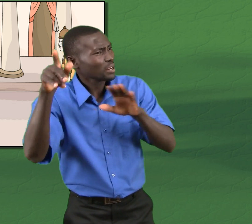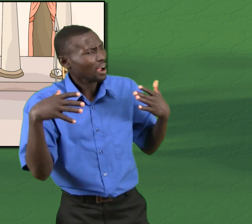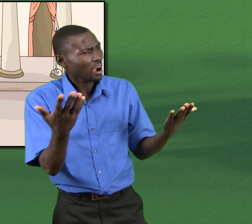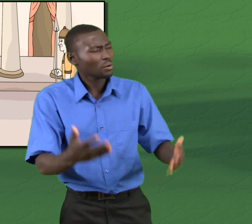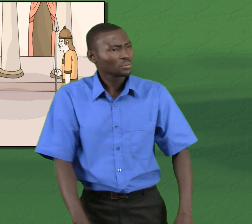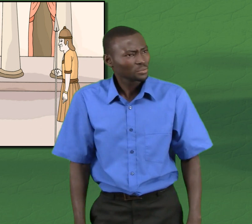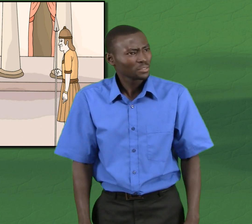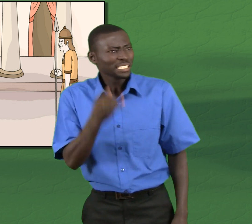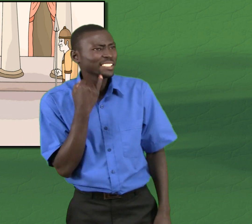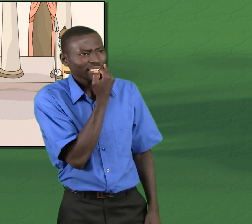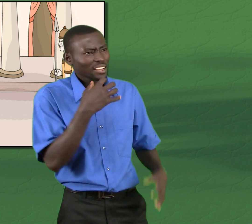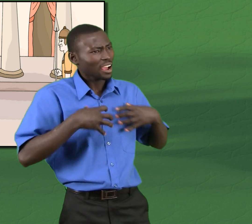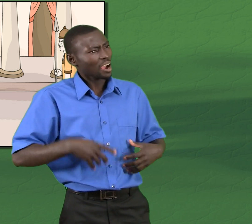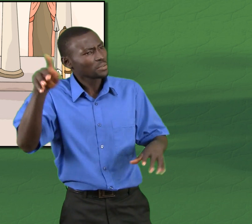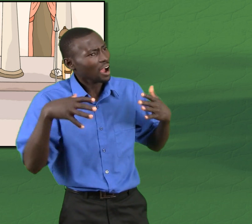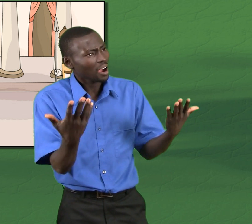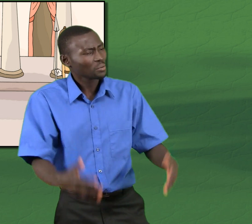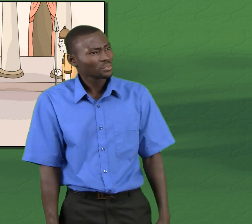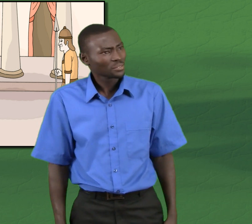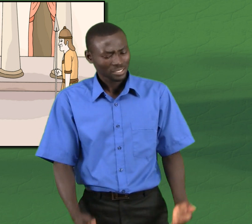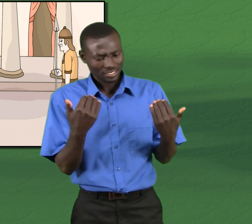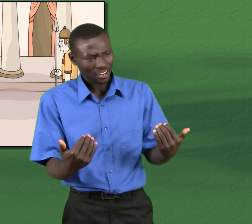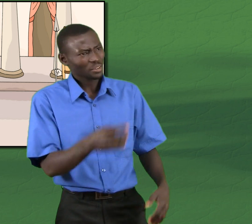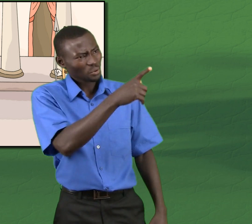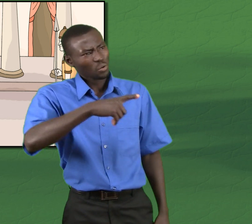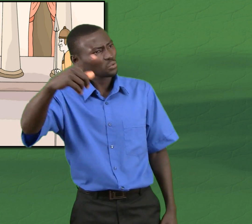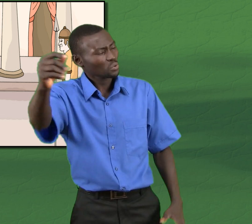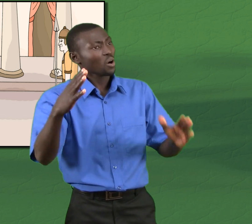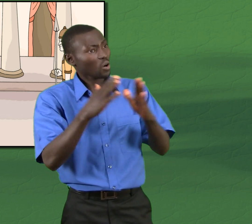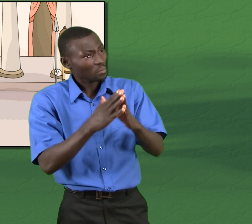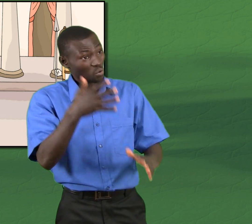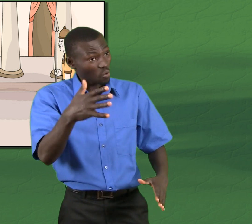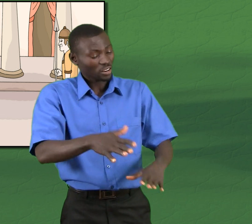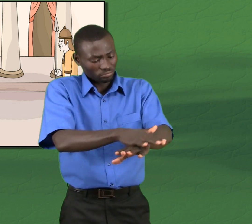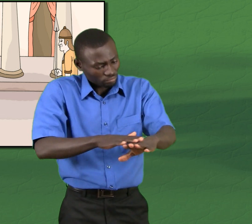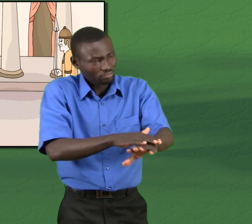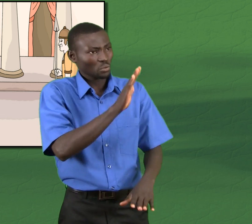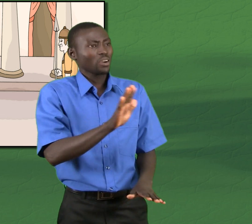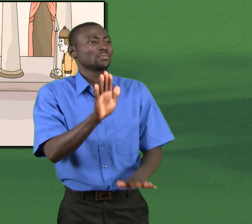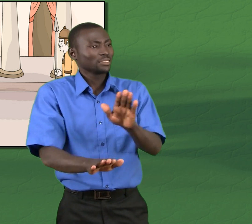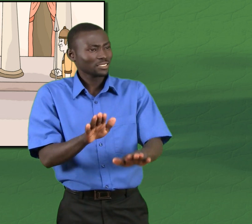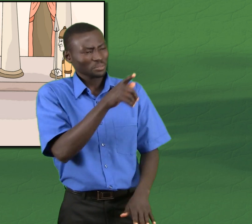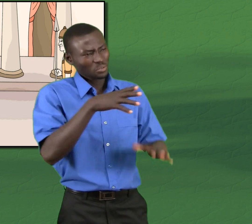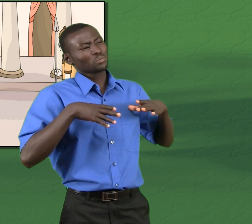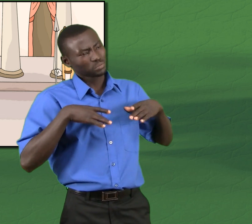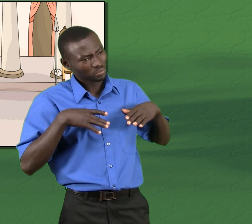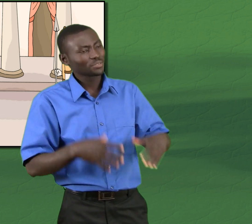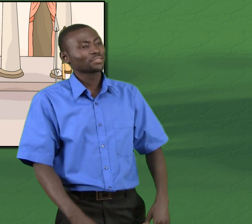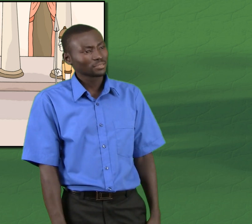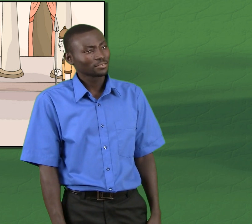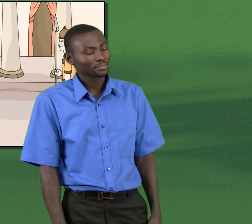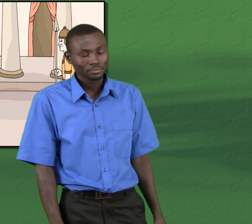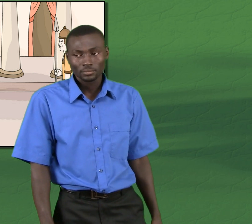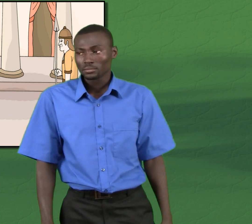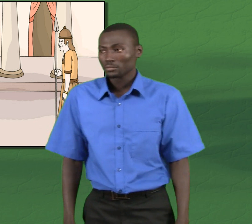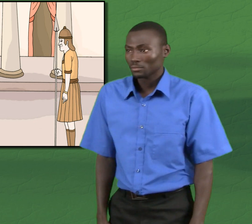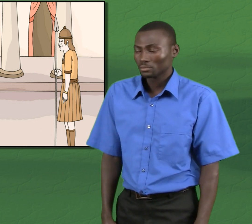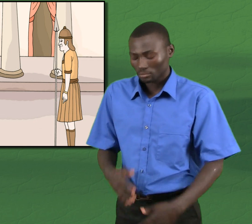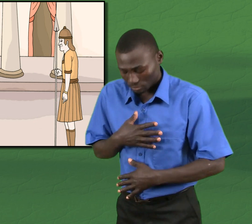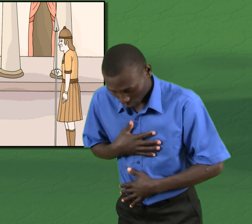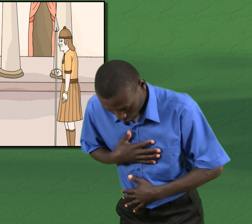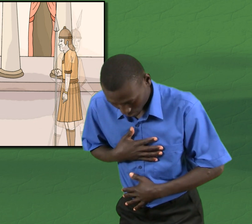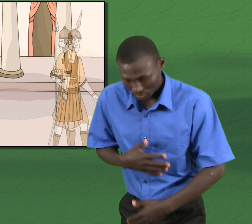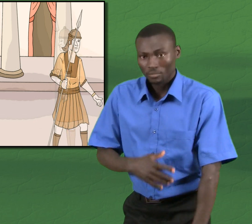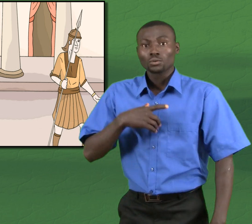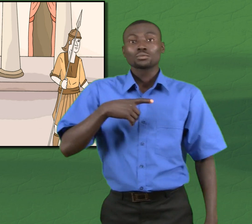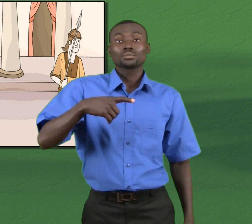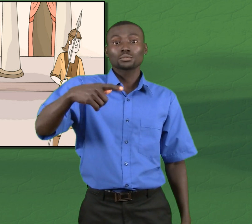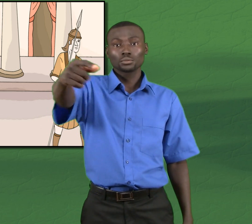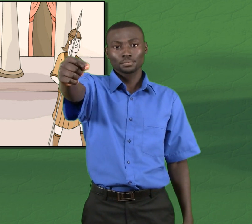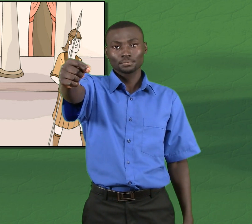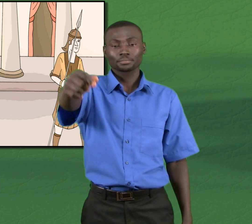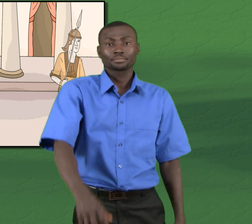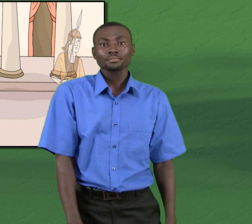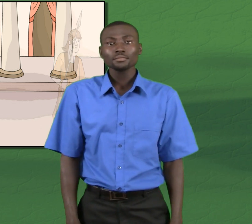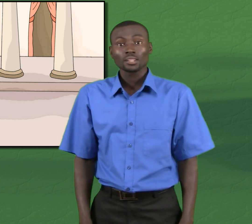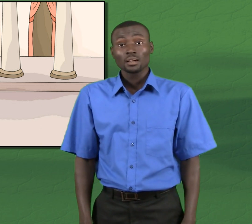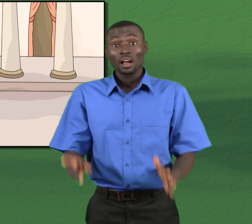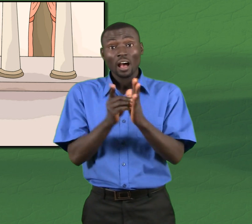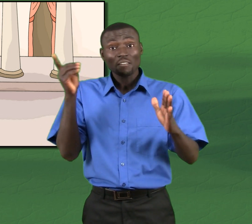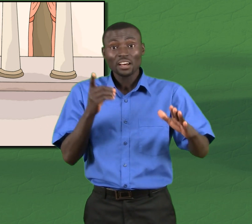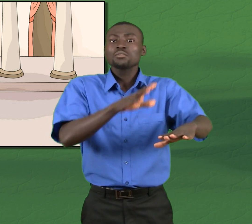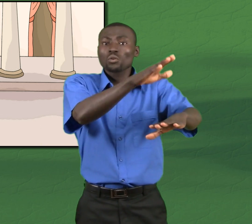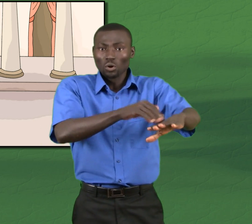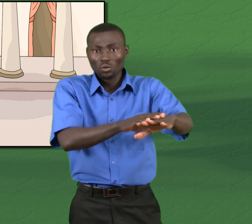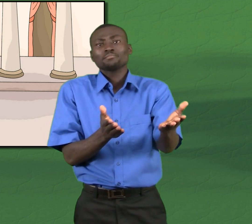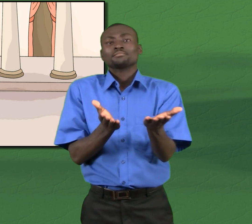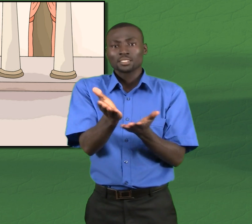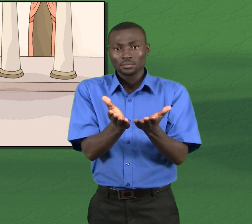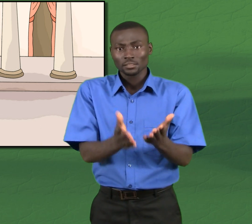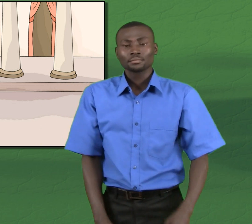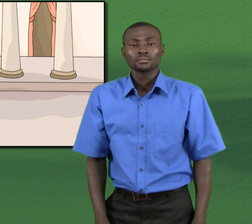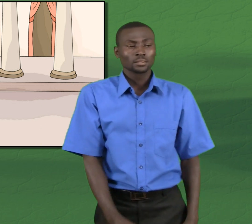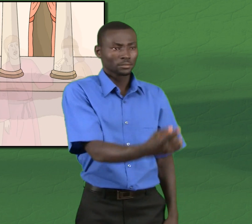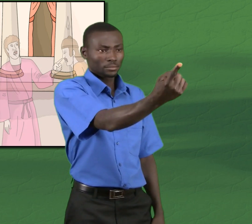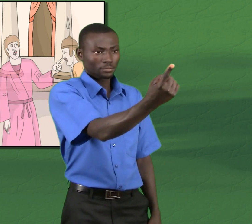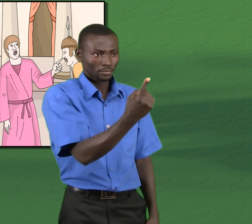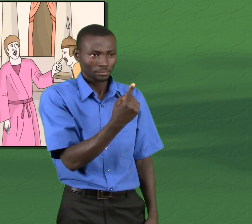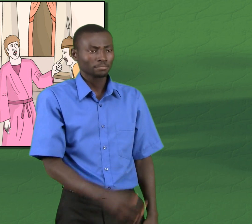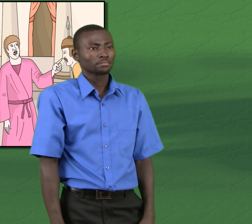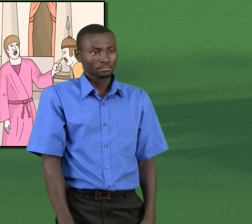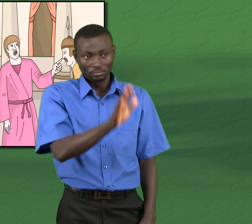Then he said to Uriah, “Go down to your house and wash your feet.”